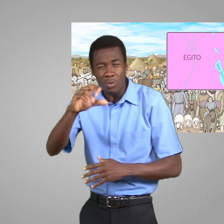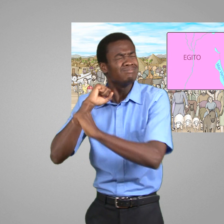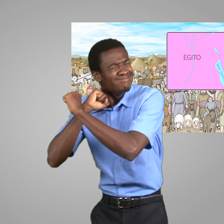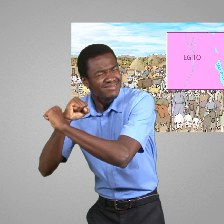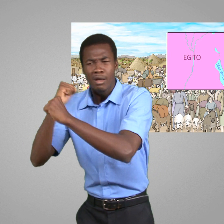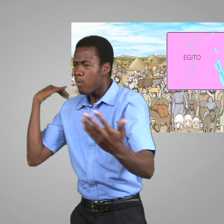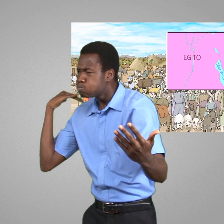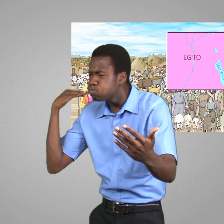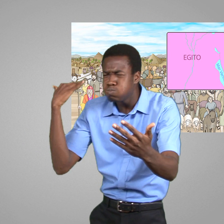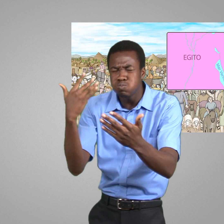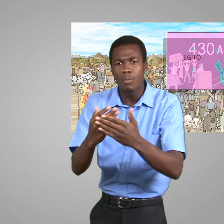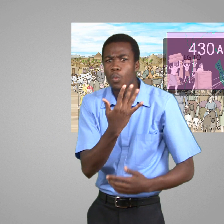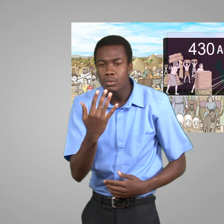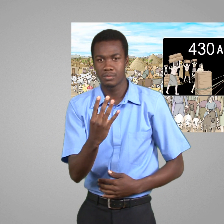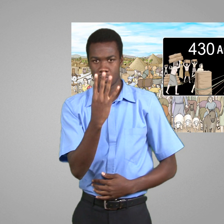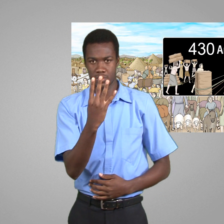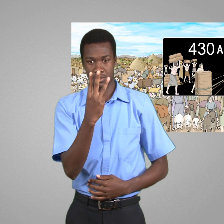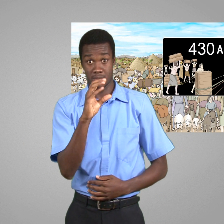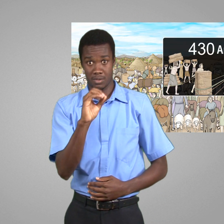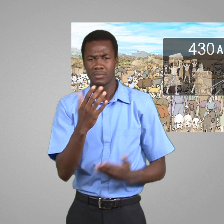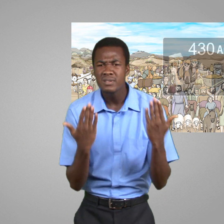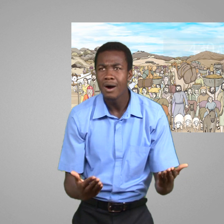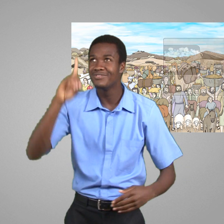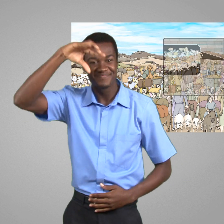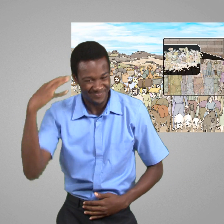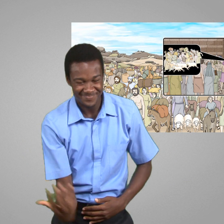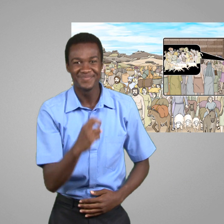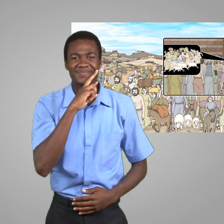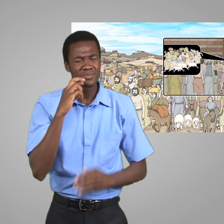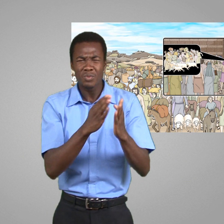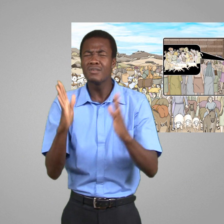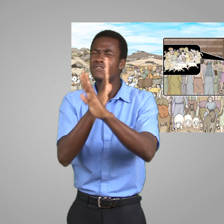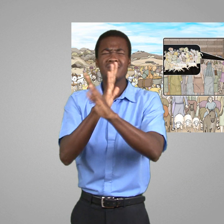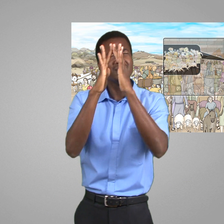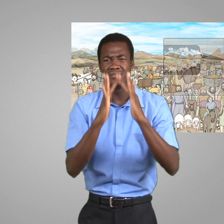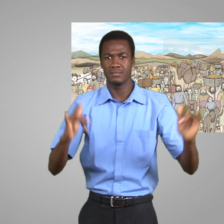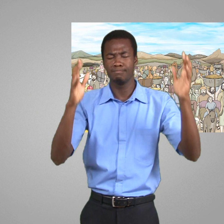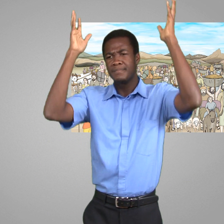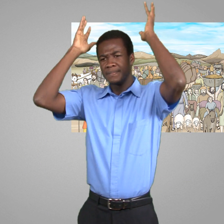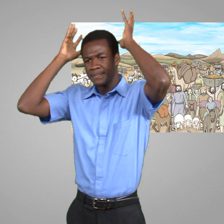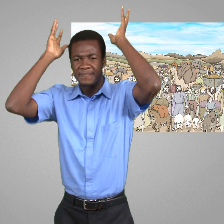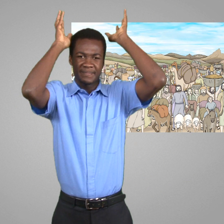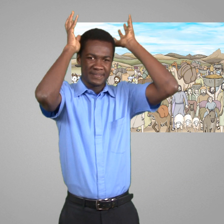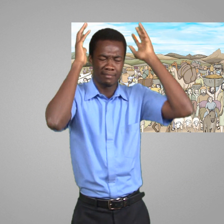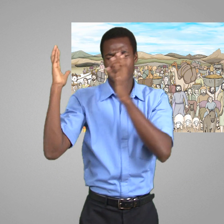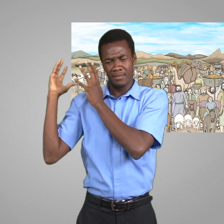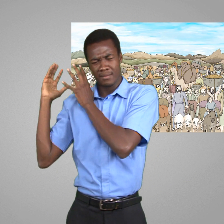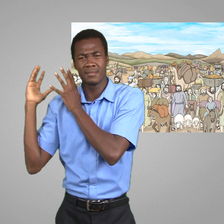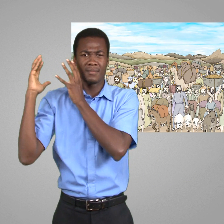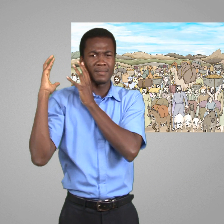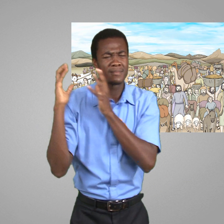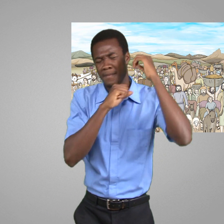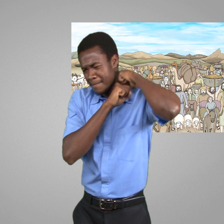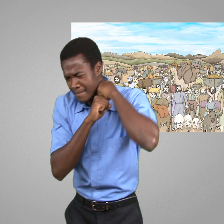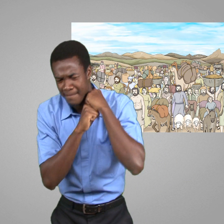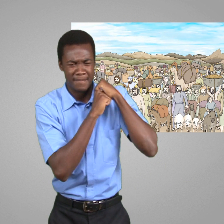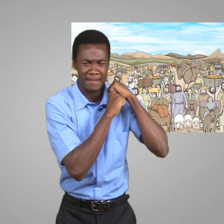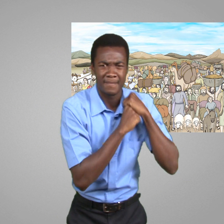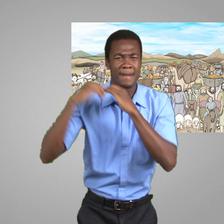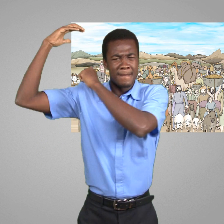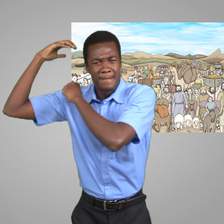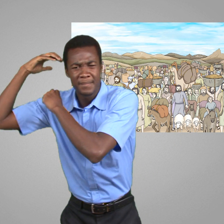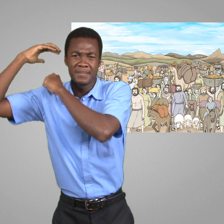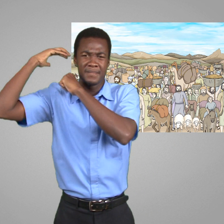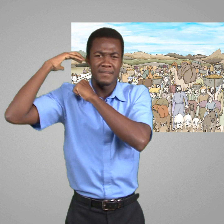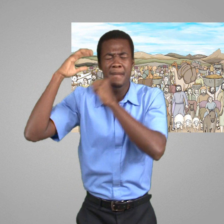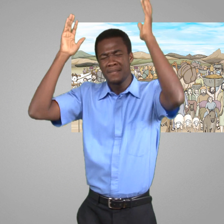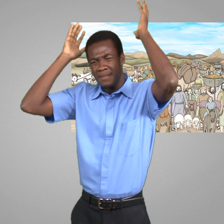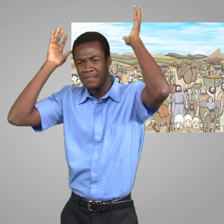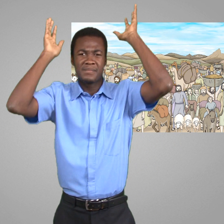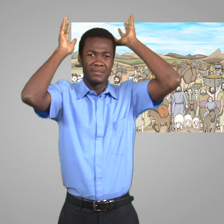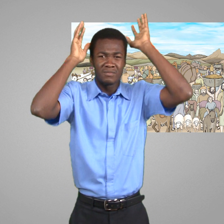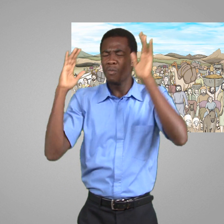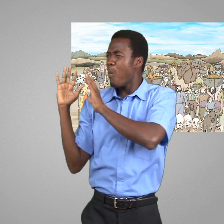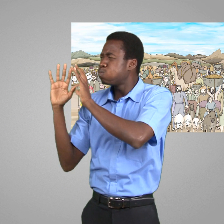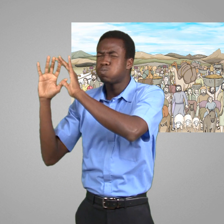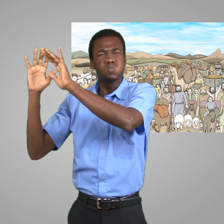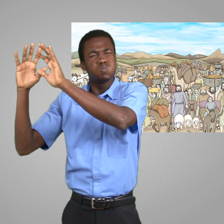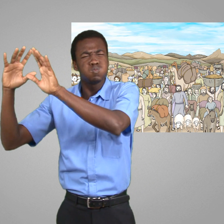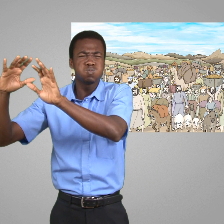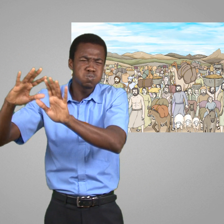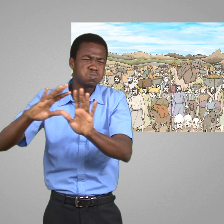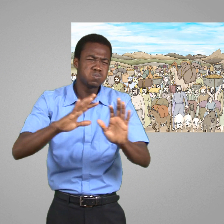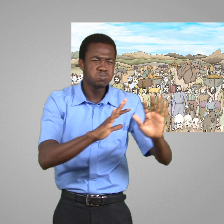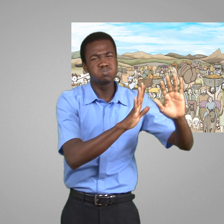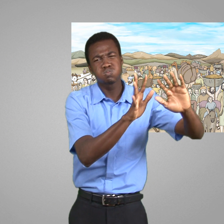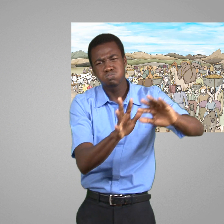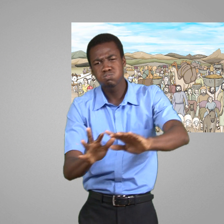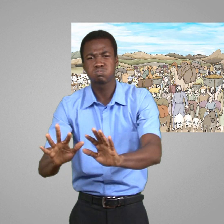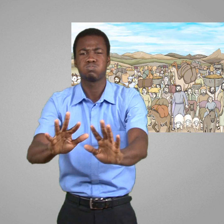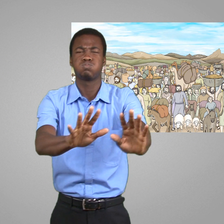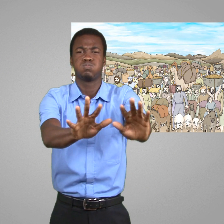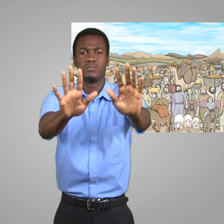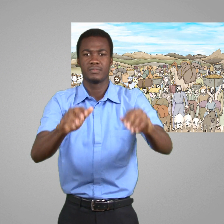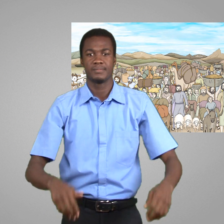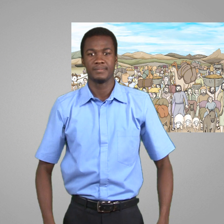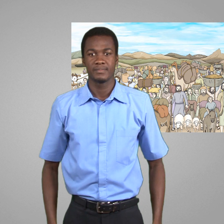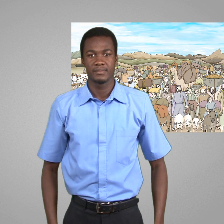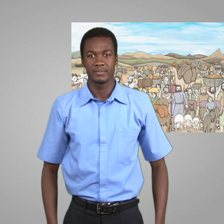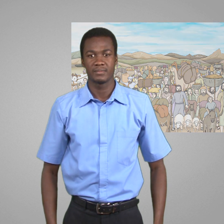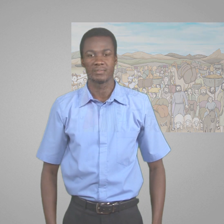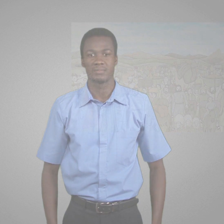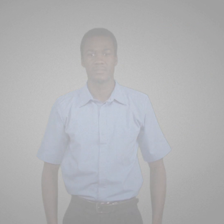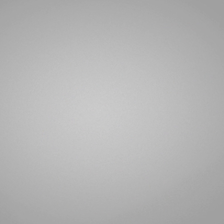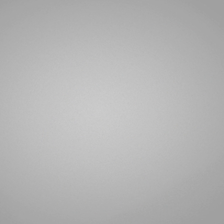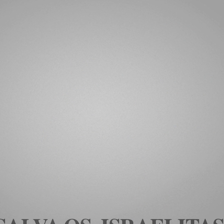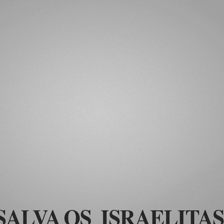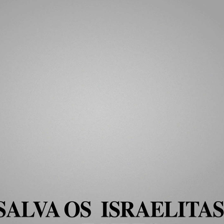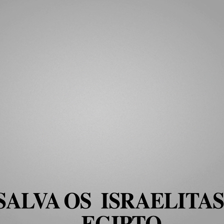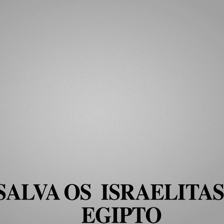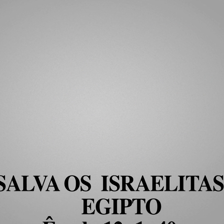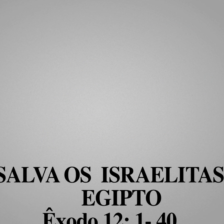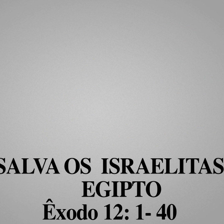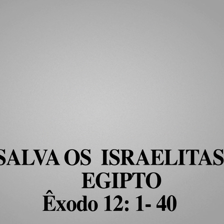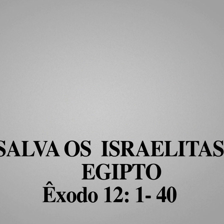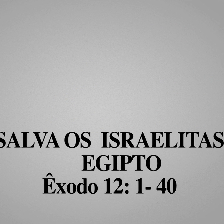Now the duration of the Israelites’ stay in Egypt was 430 years.